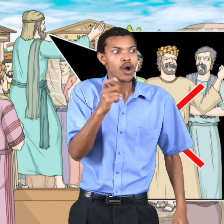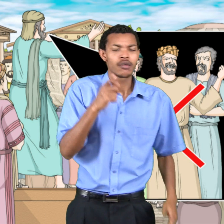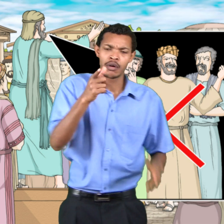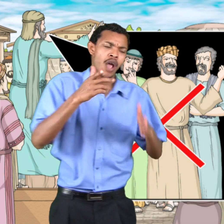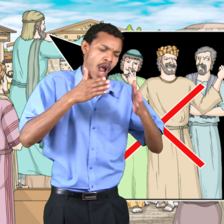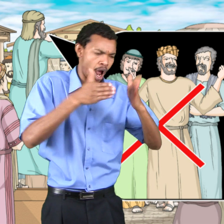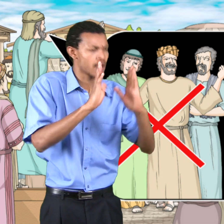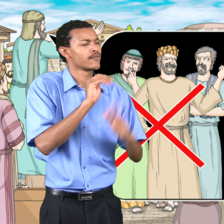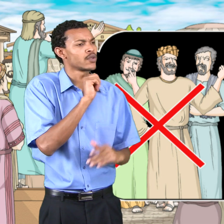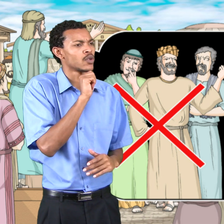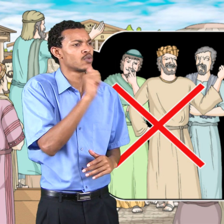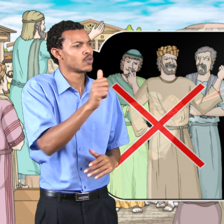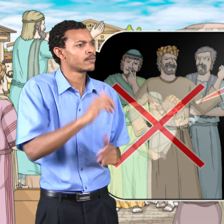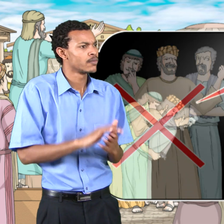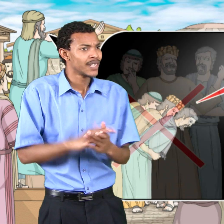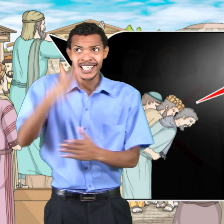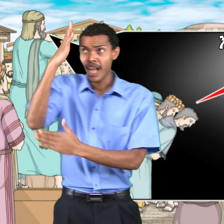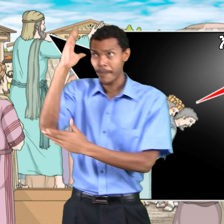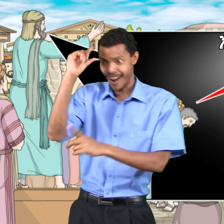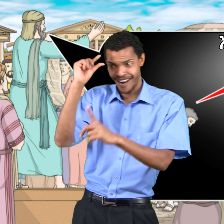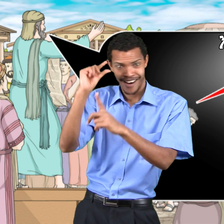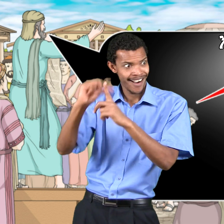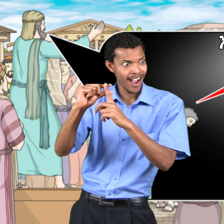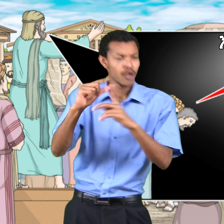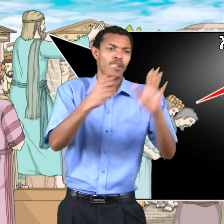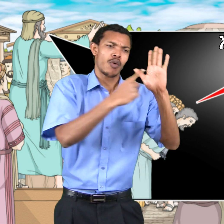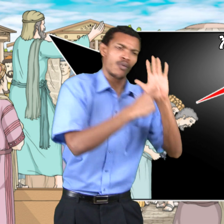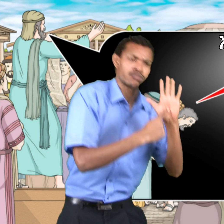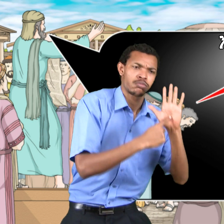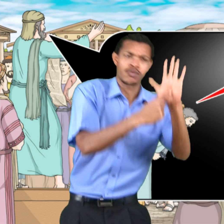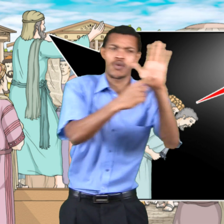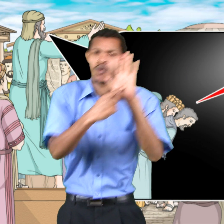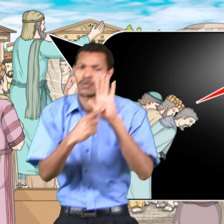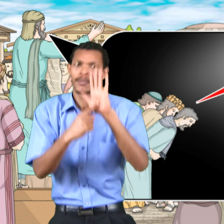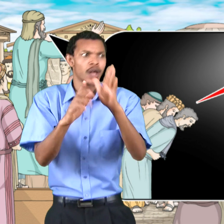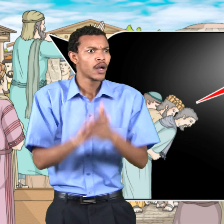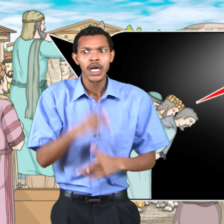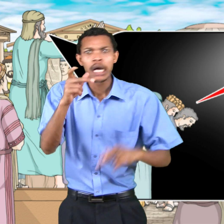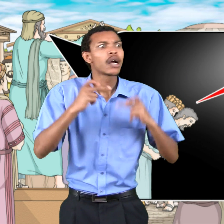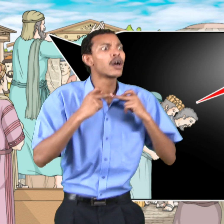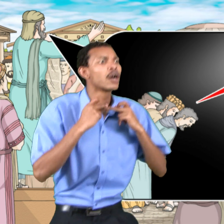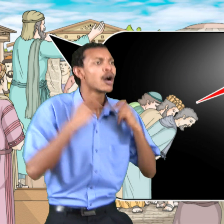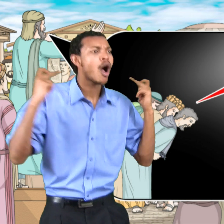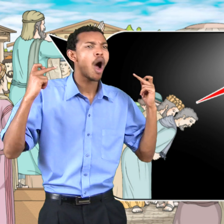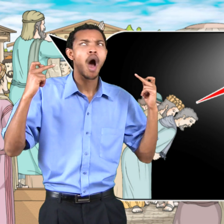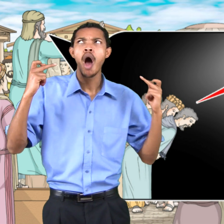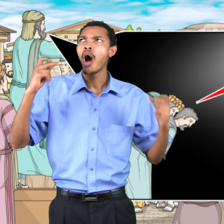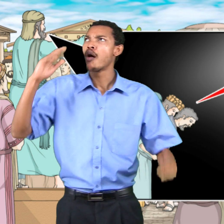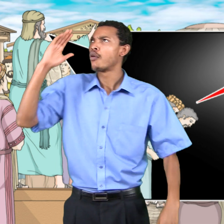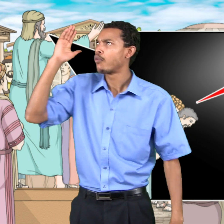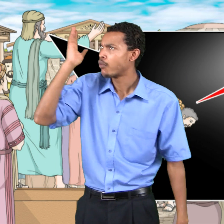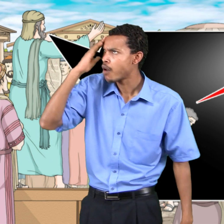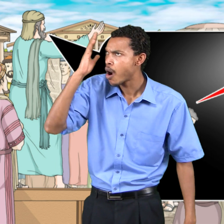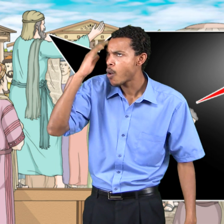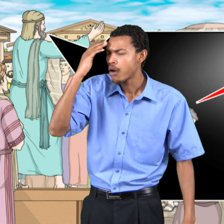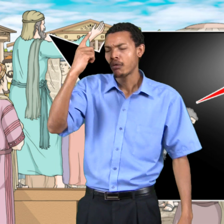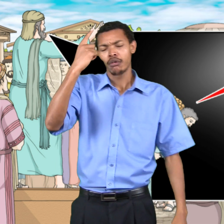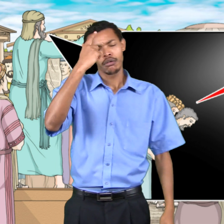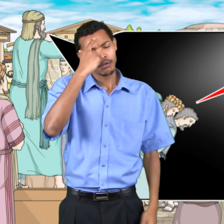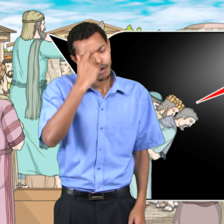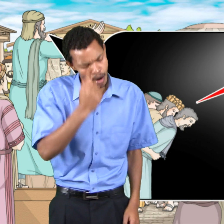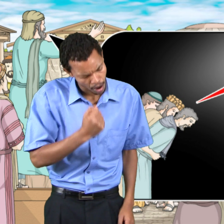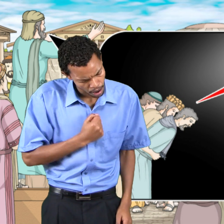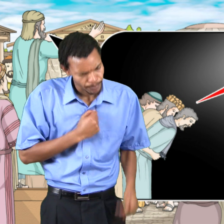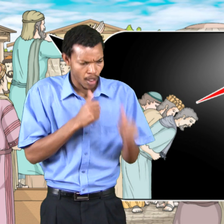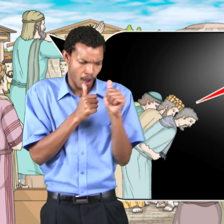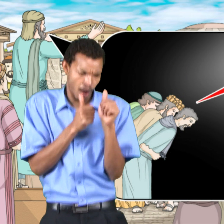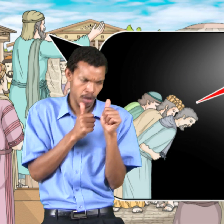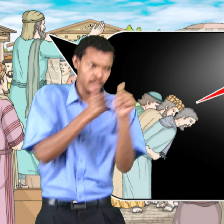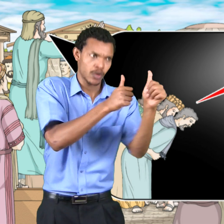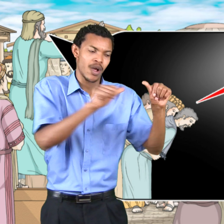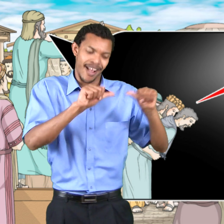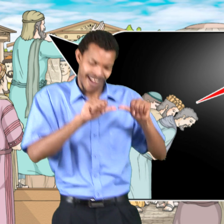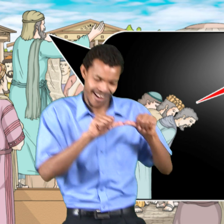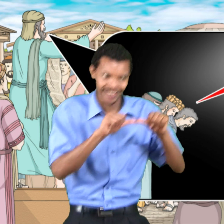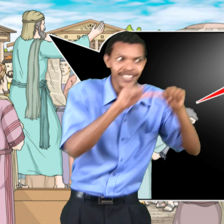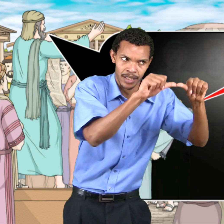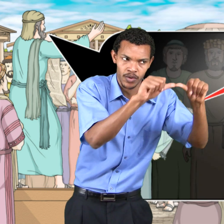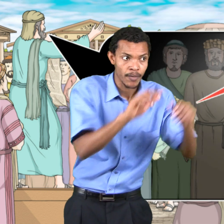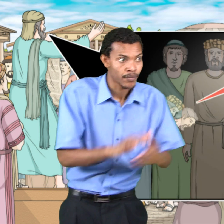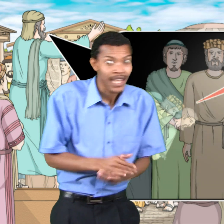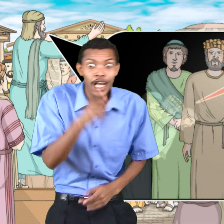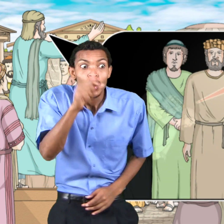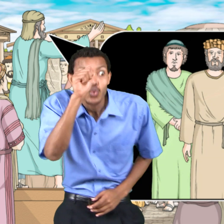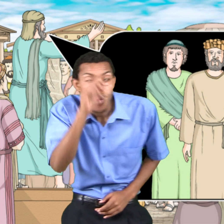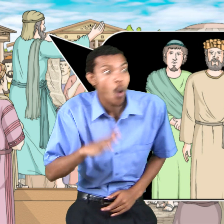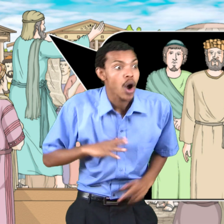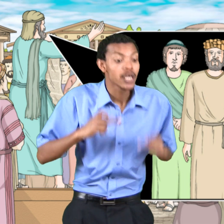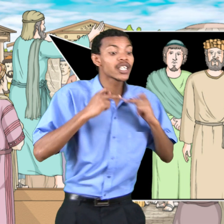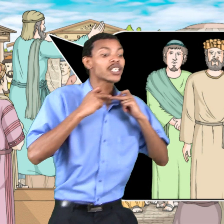They must hold to the mystery of the faith with a clear conscience.